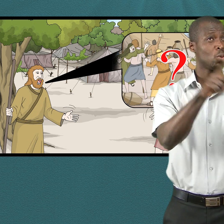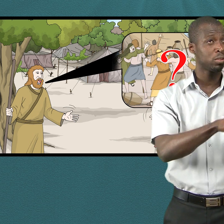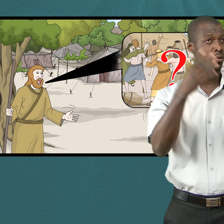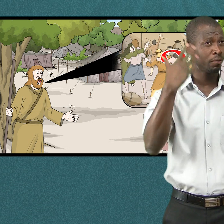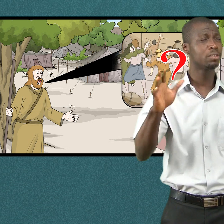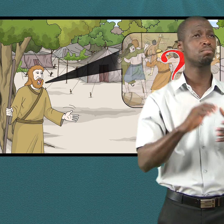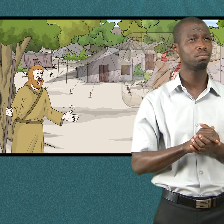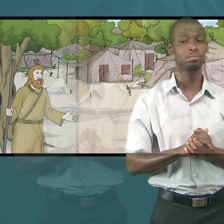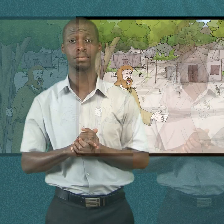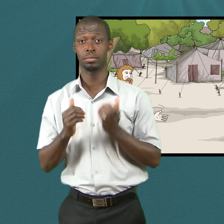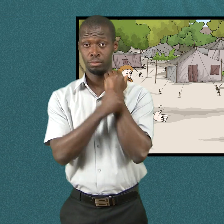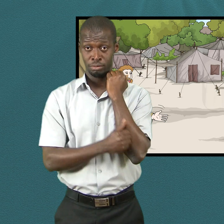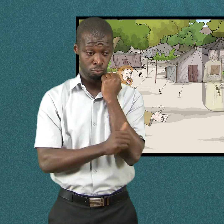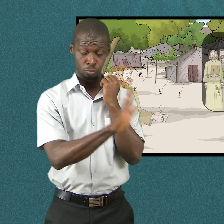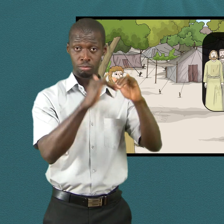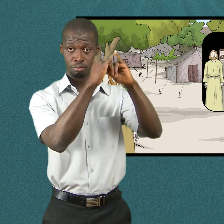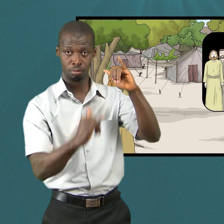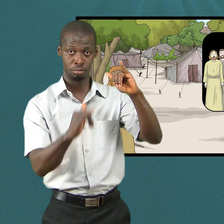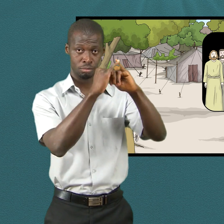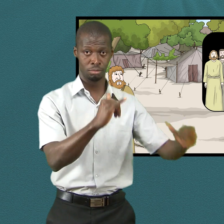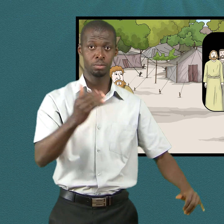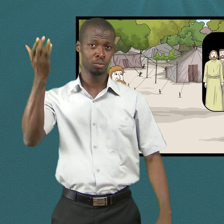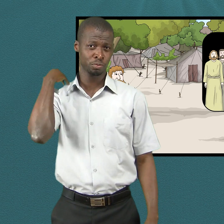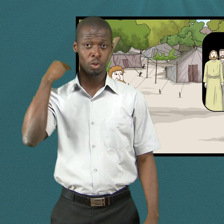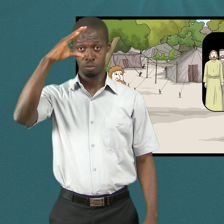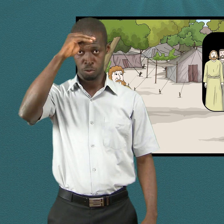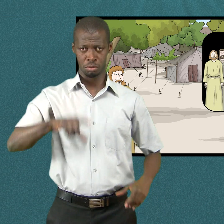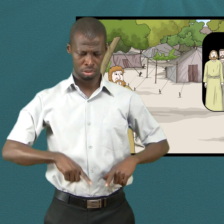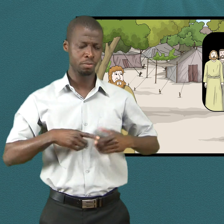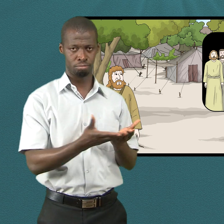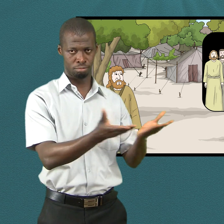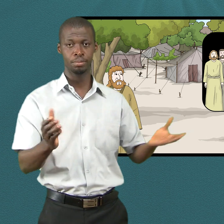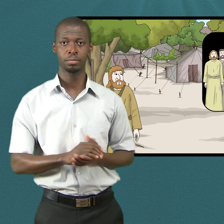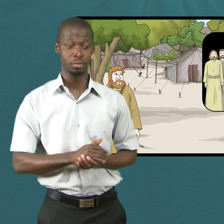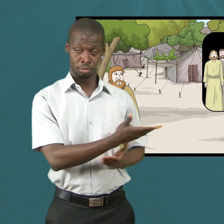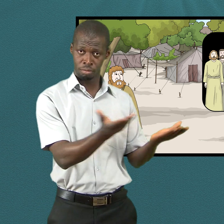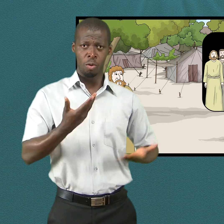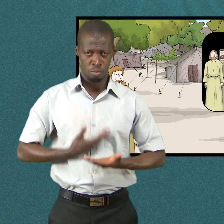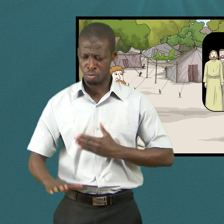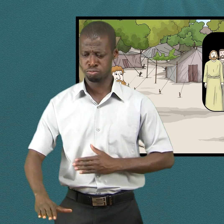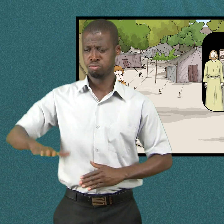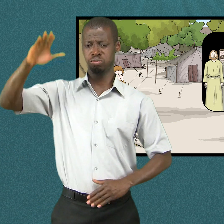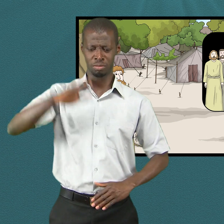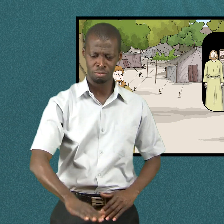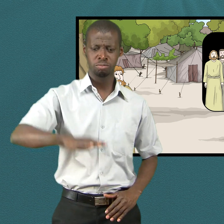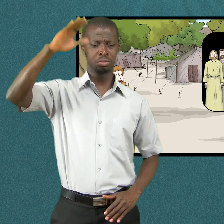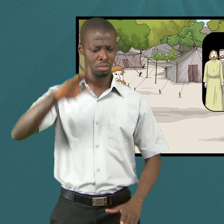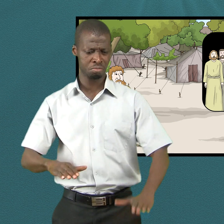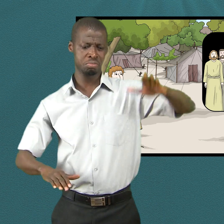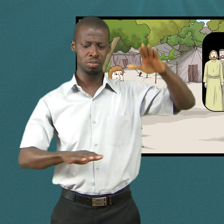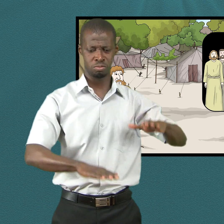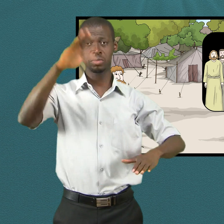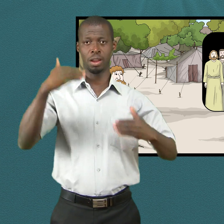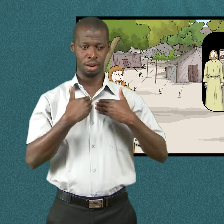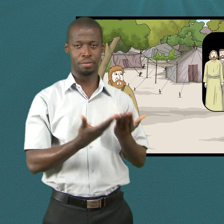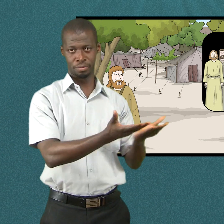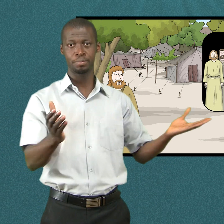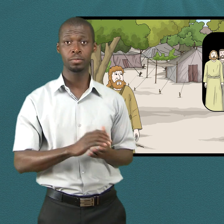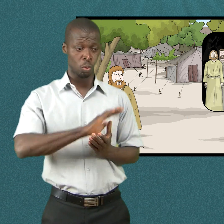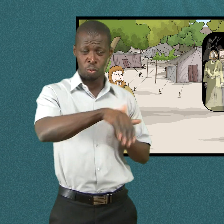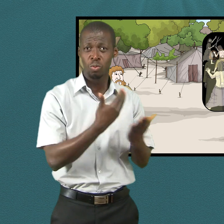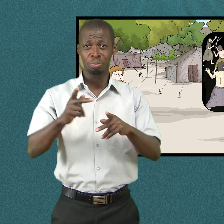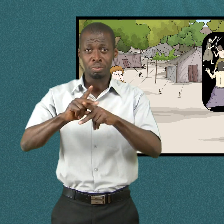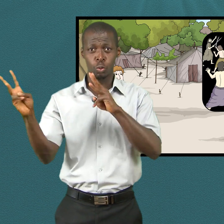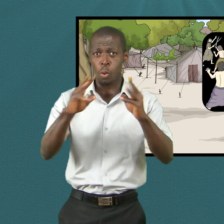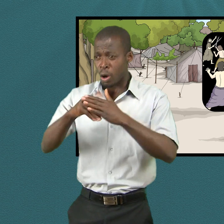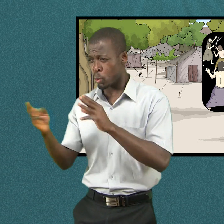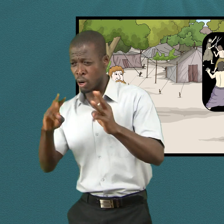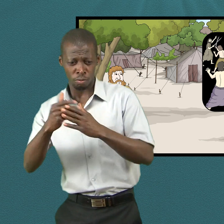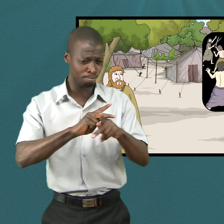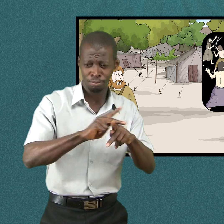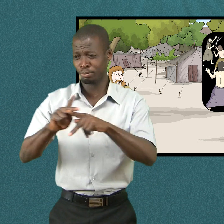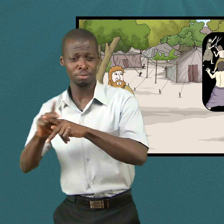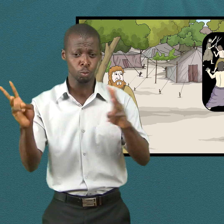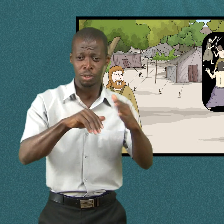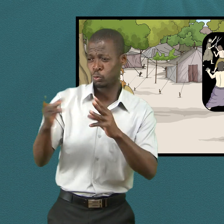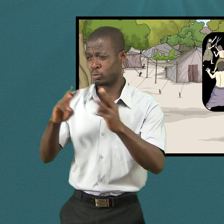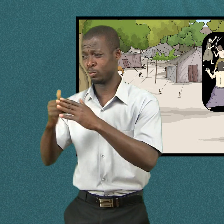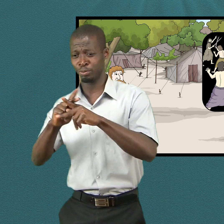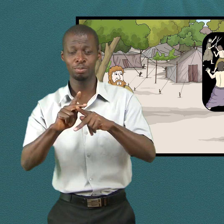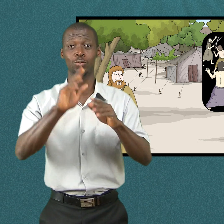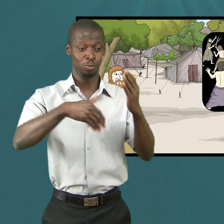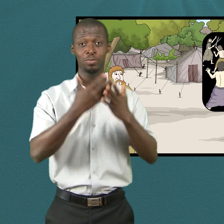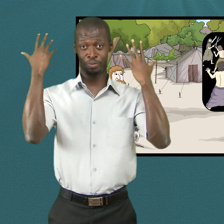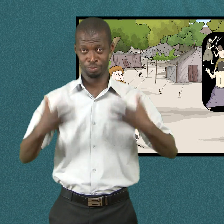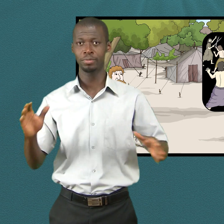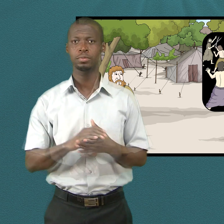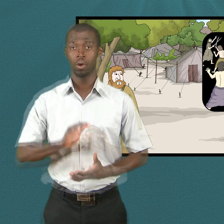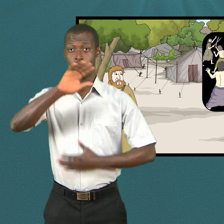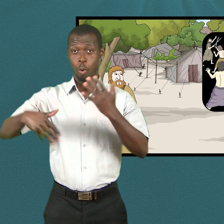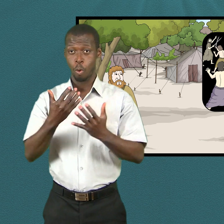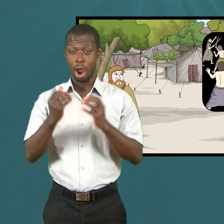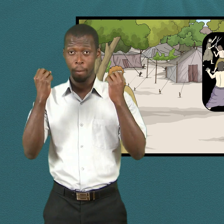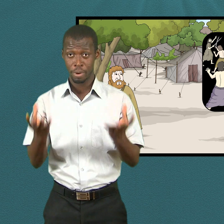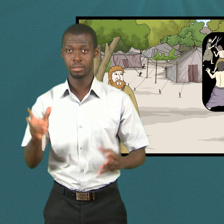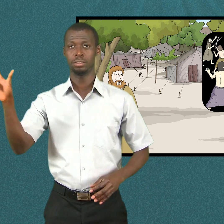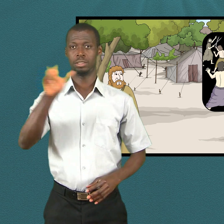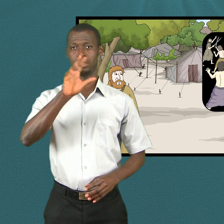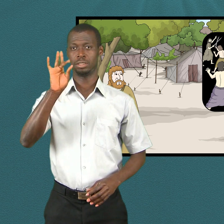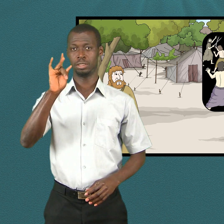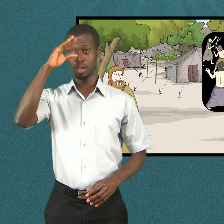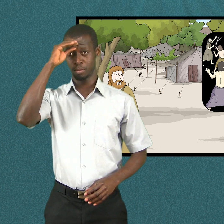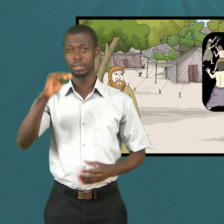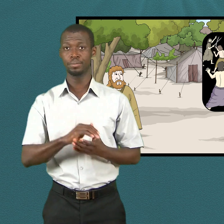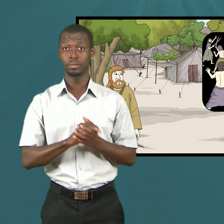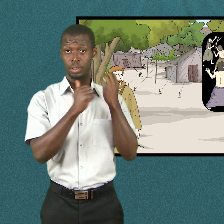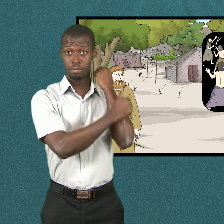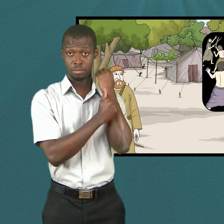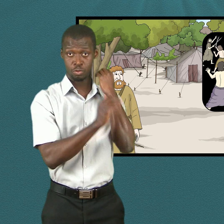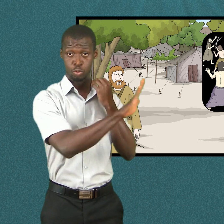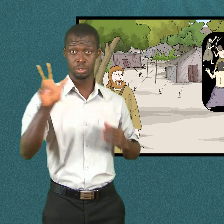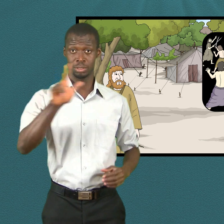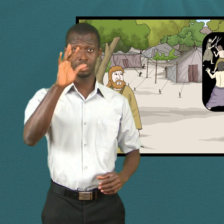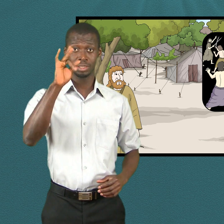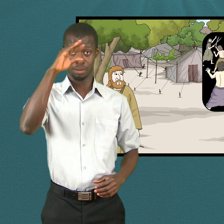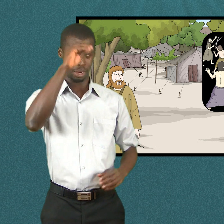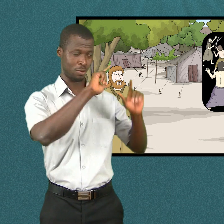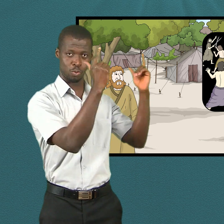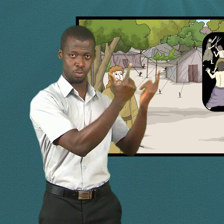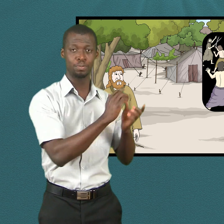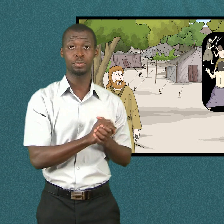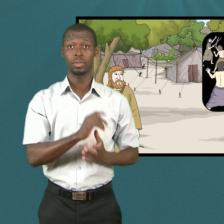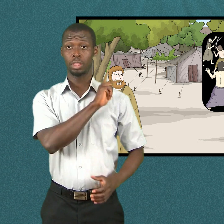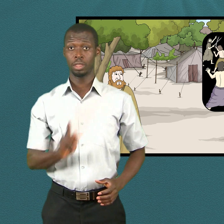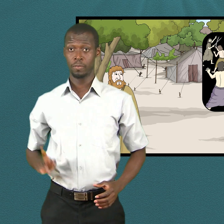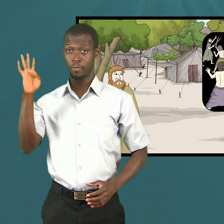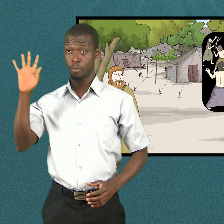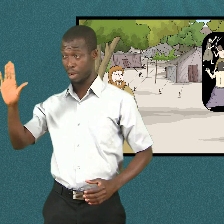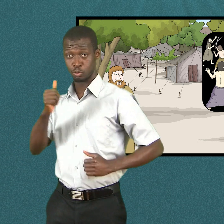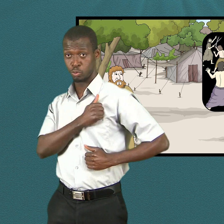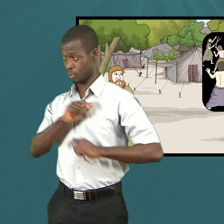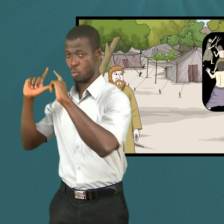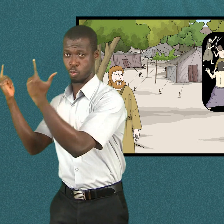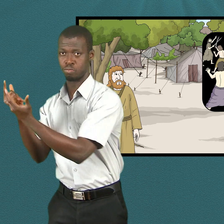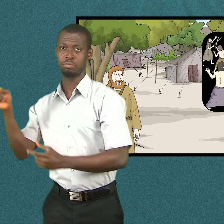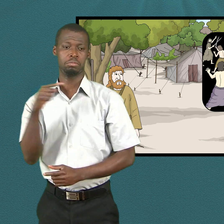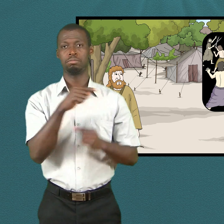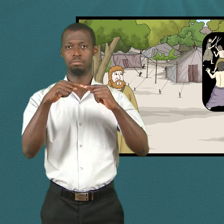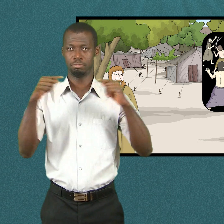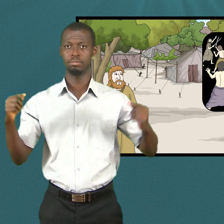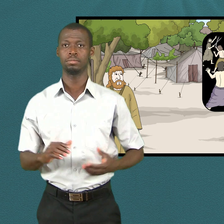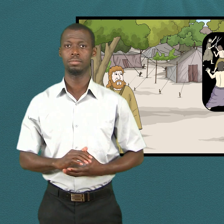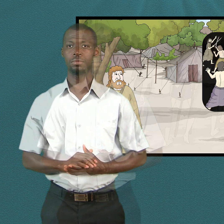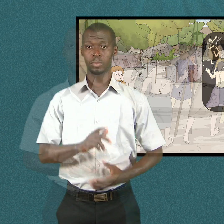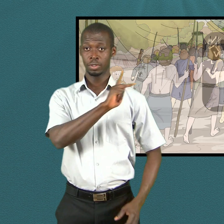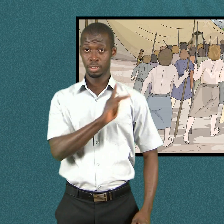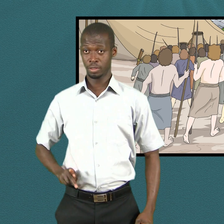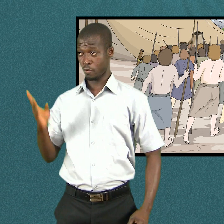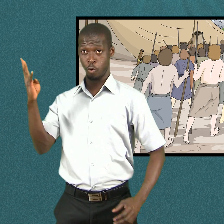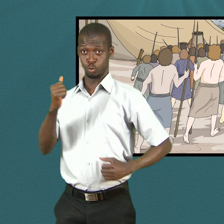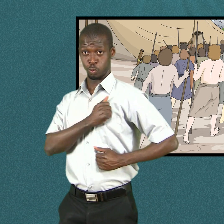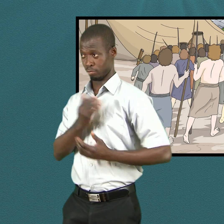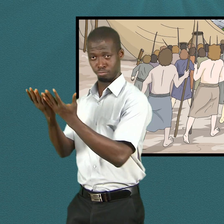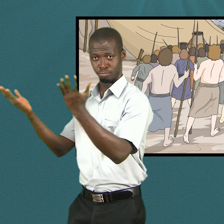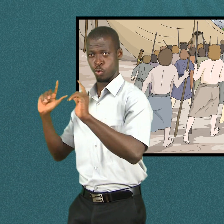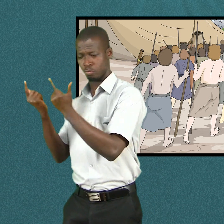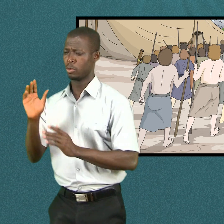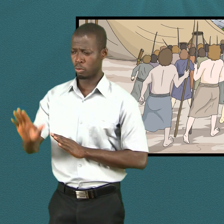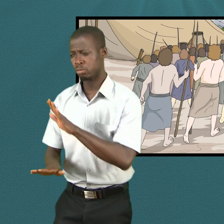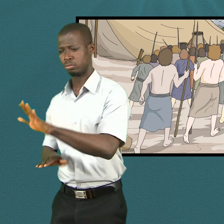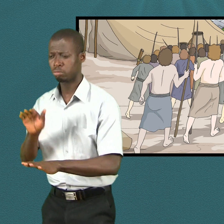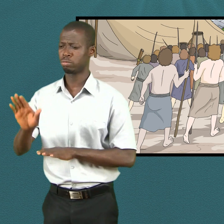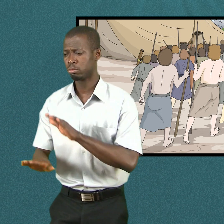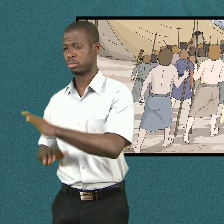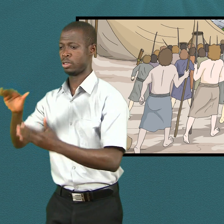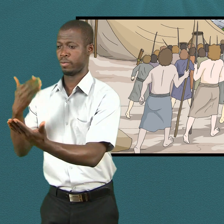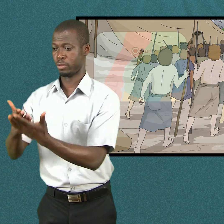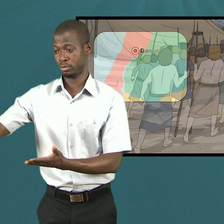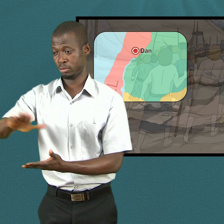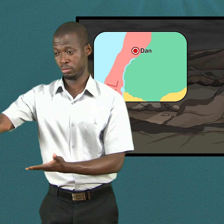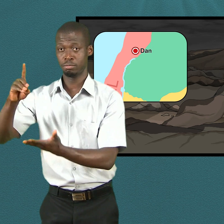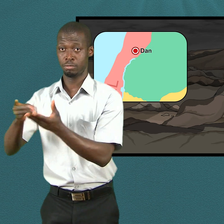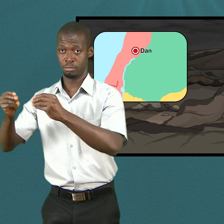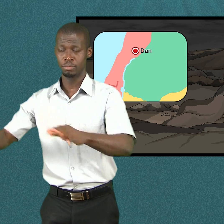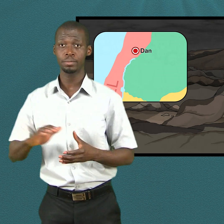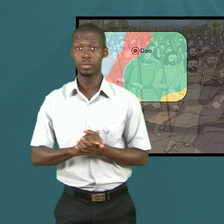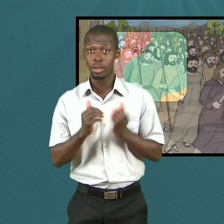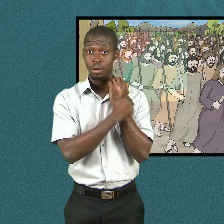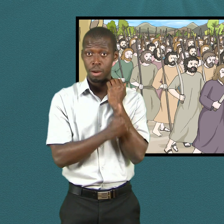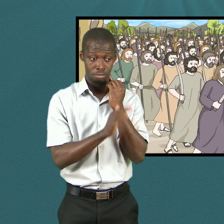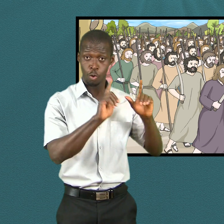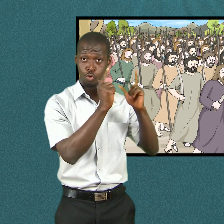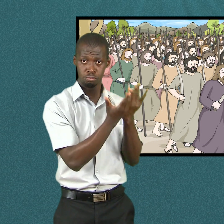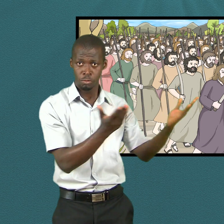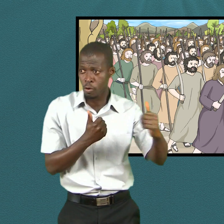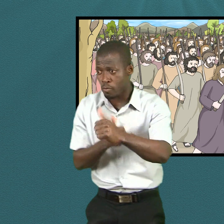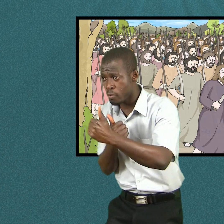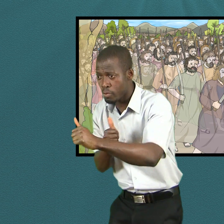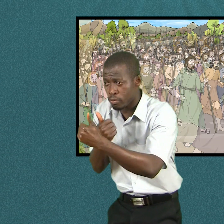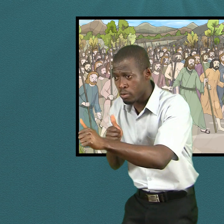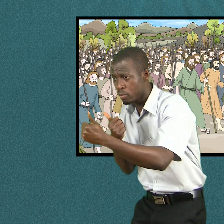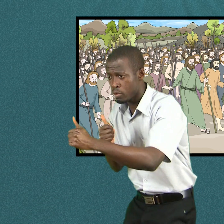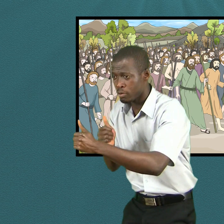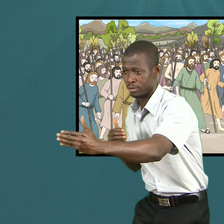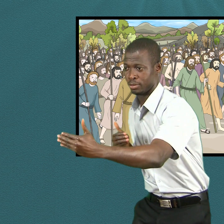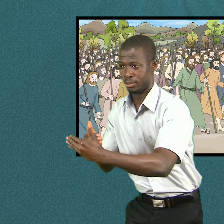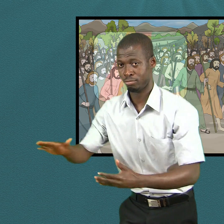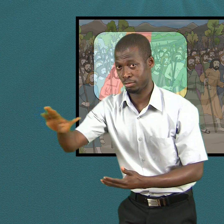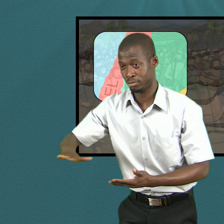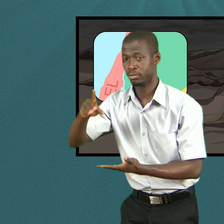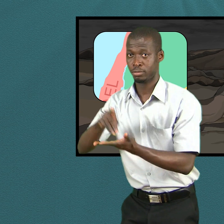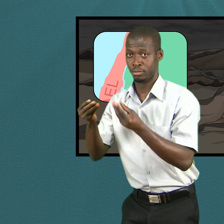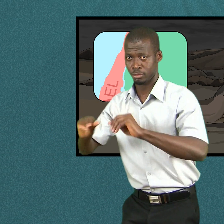And when Abram heard that his relative had been captured, he mobilized the 318 trained men born in his household, and they set out in pursuit as far as Dan.